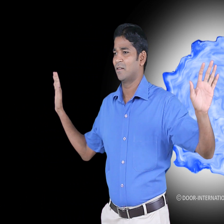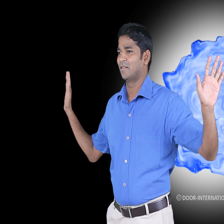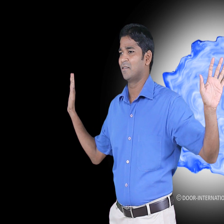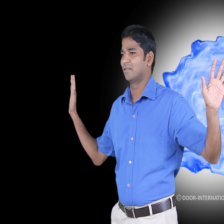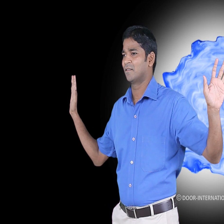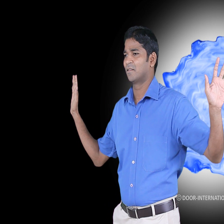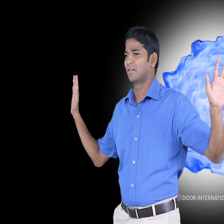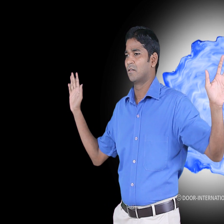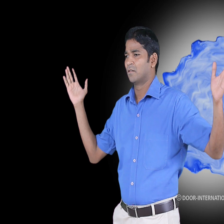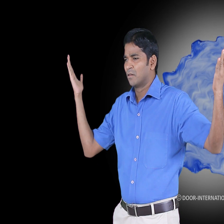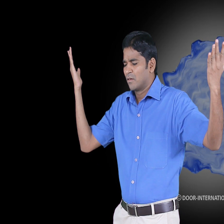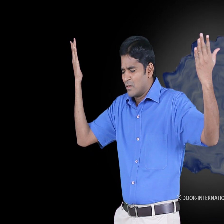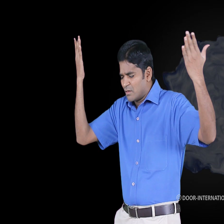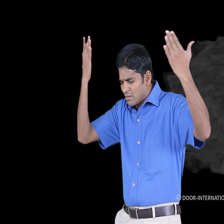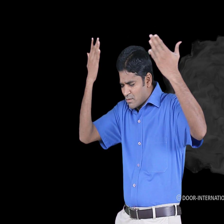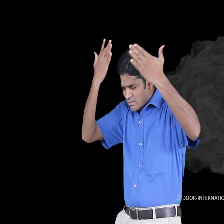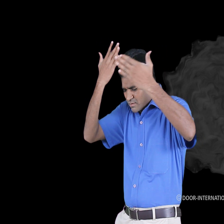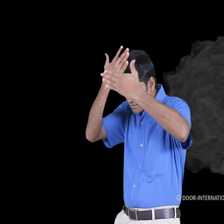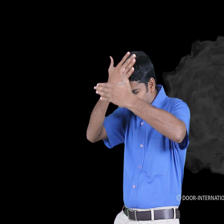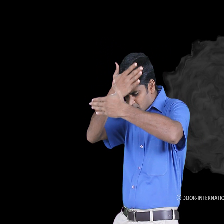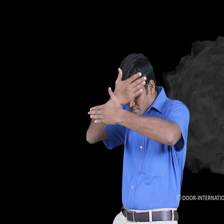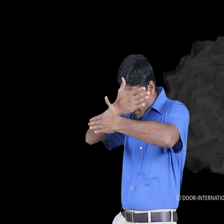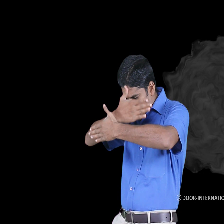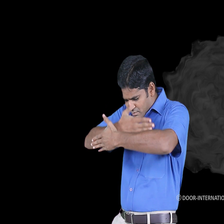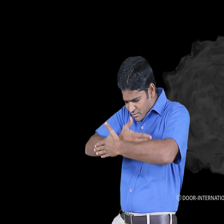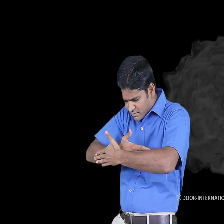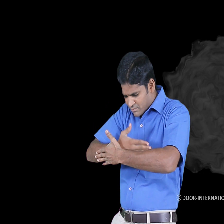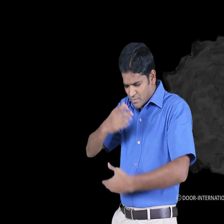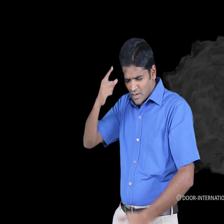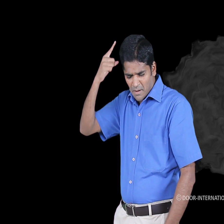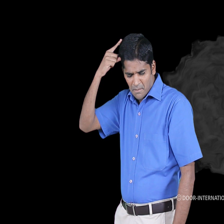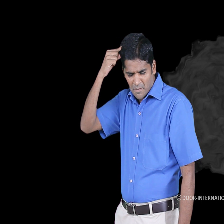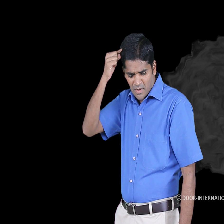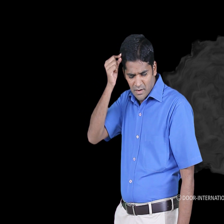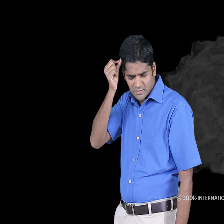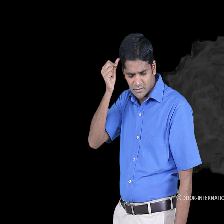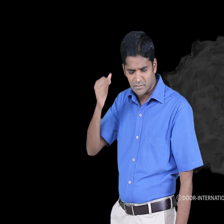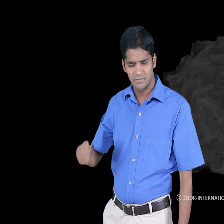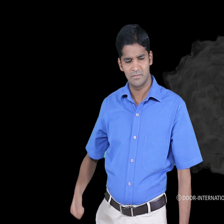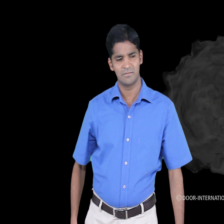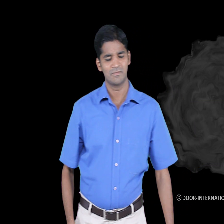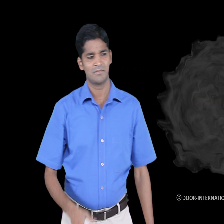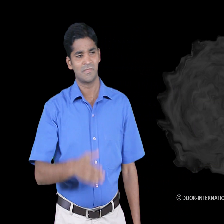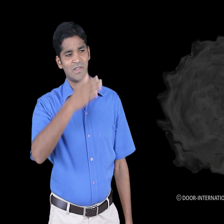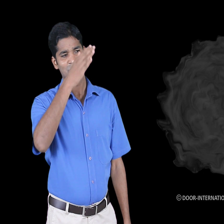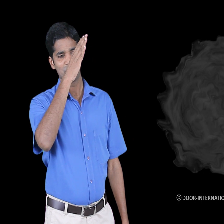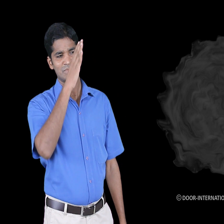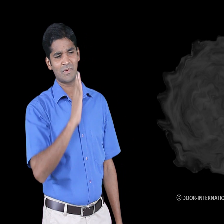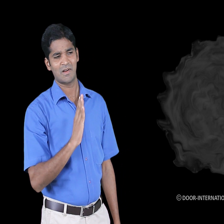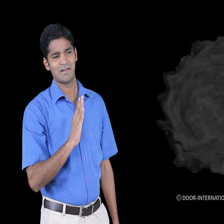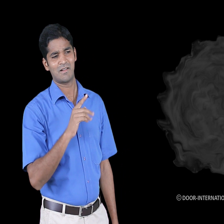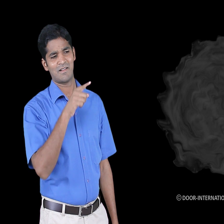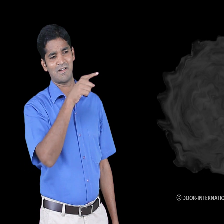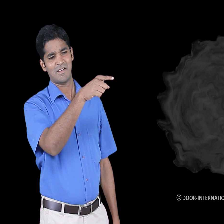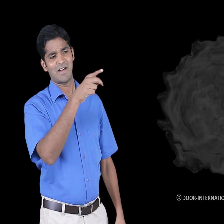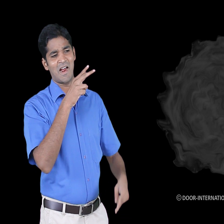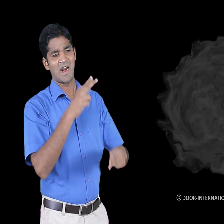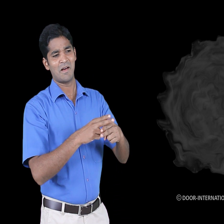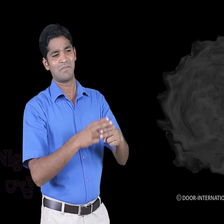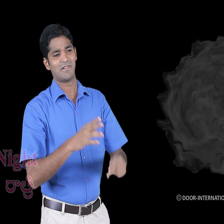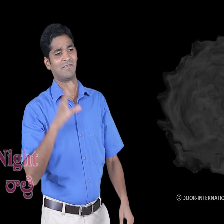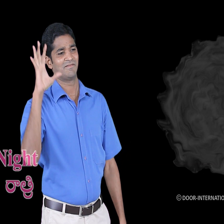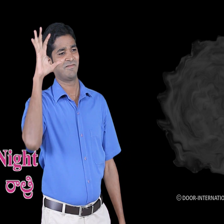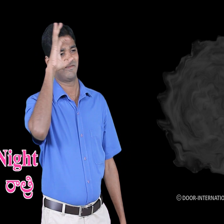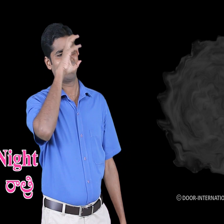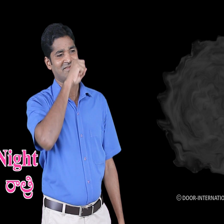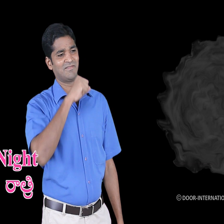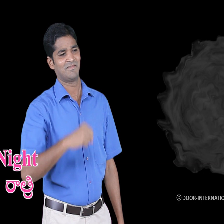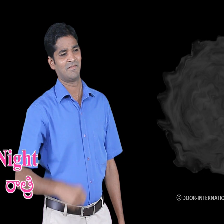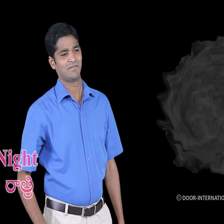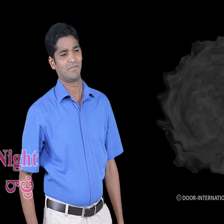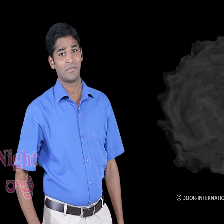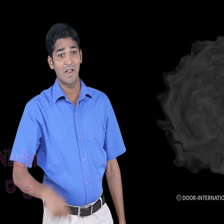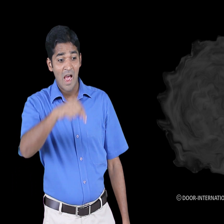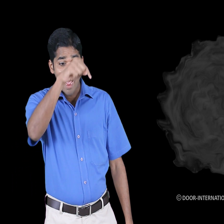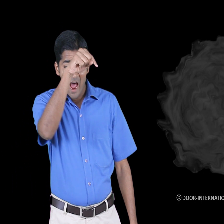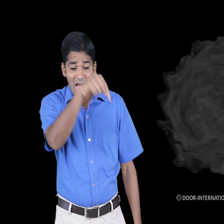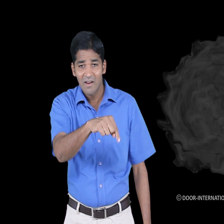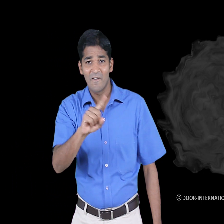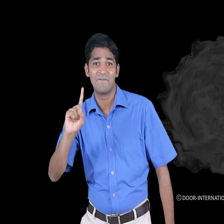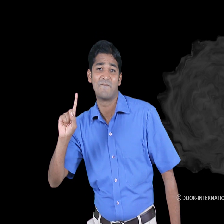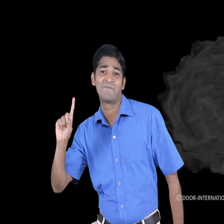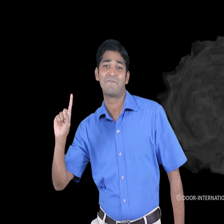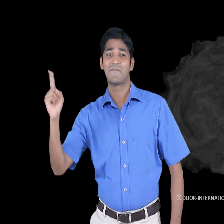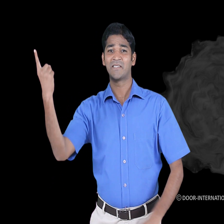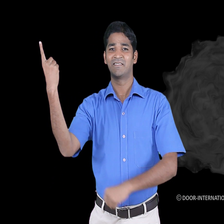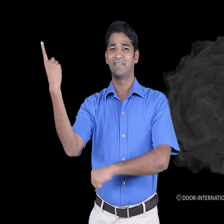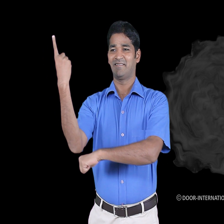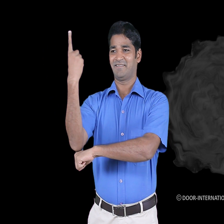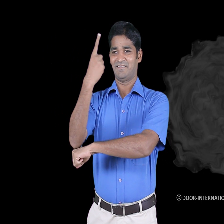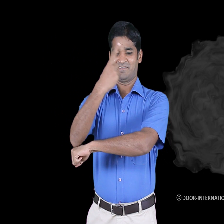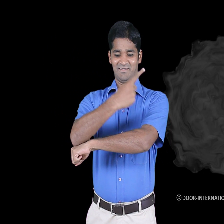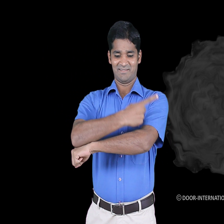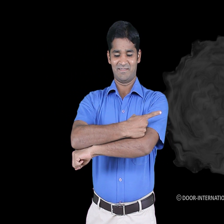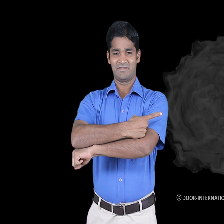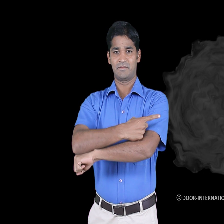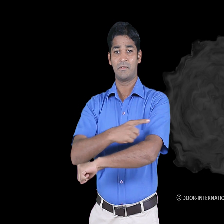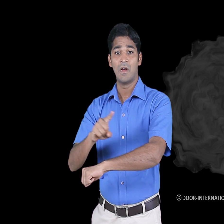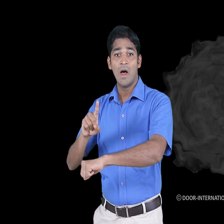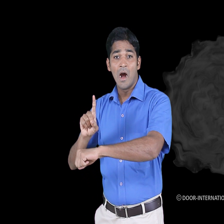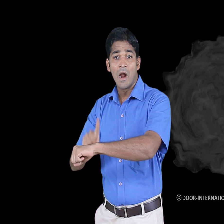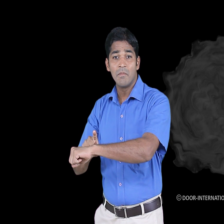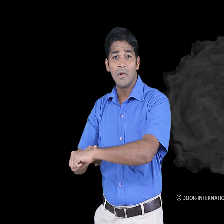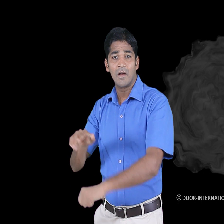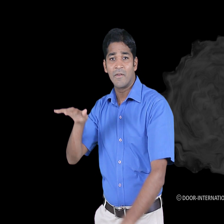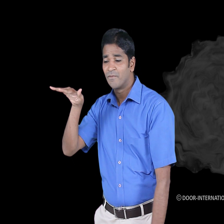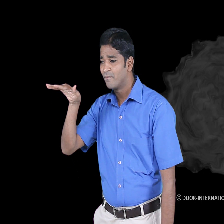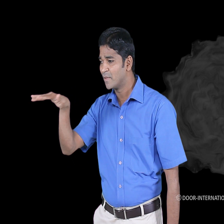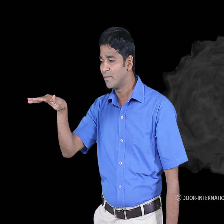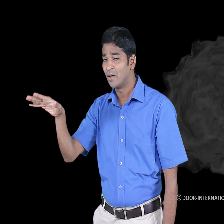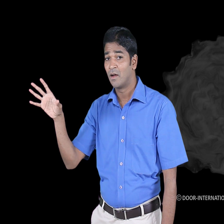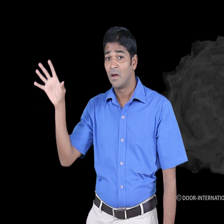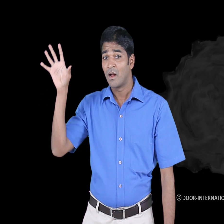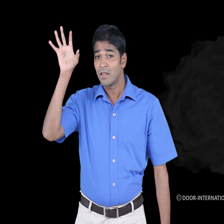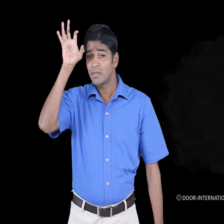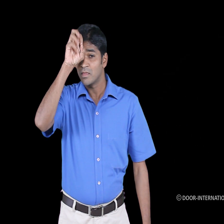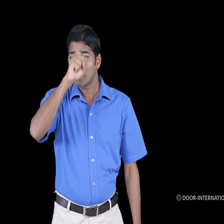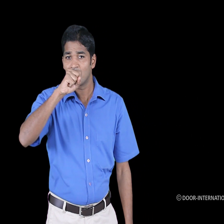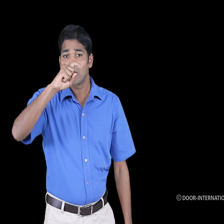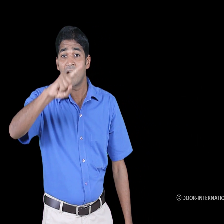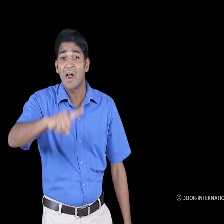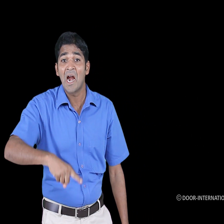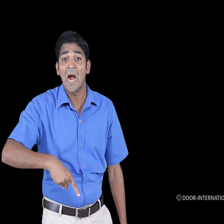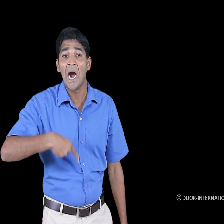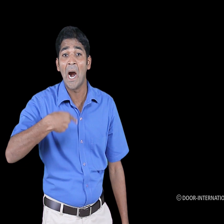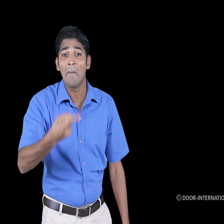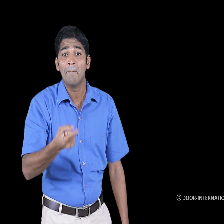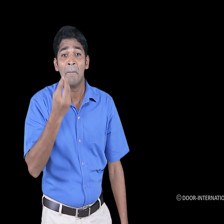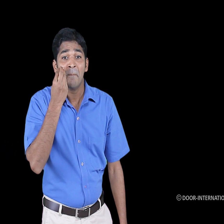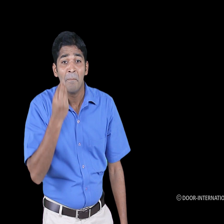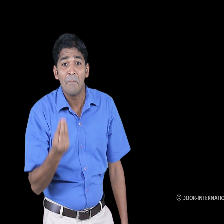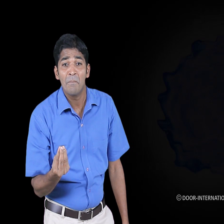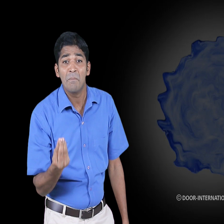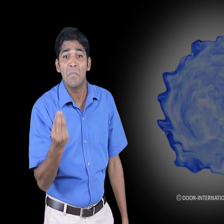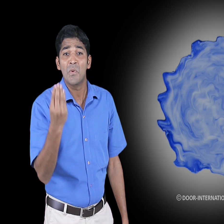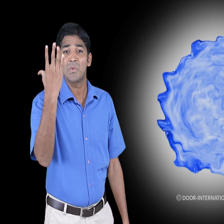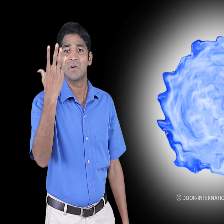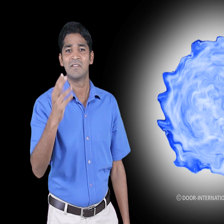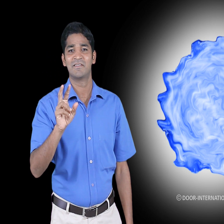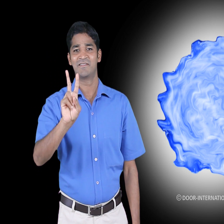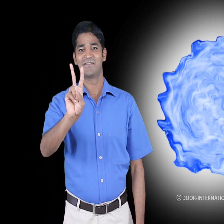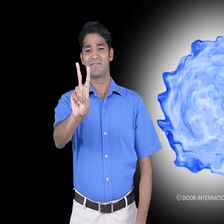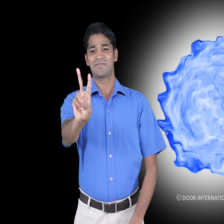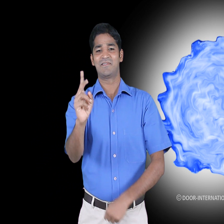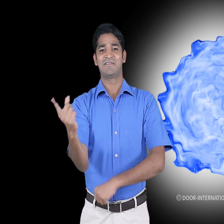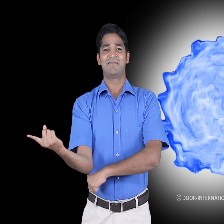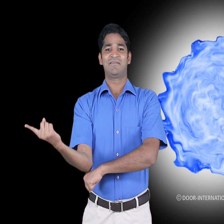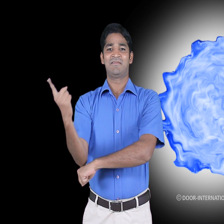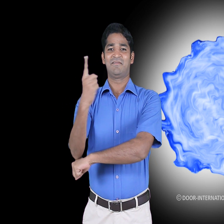God called the light “day,” and the darkness He called “night.”